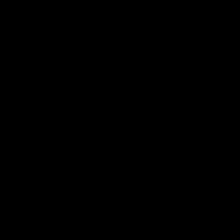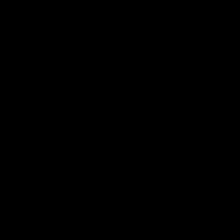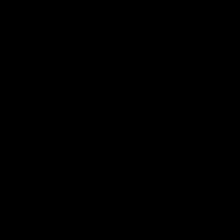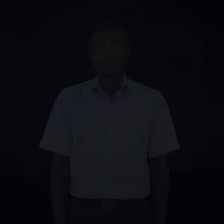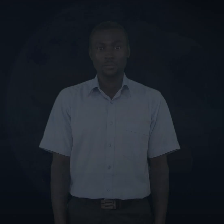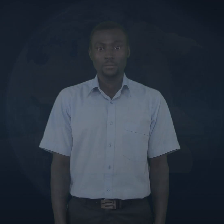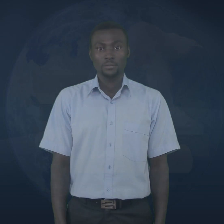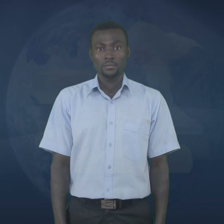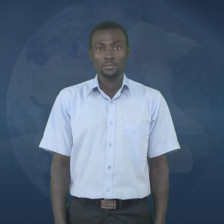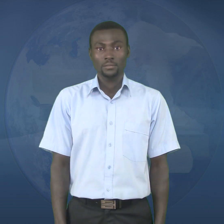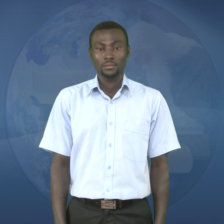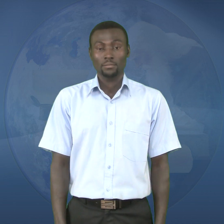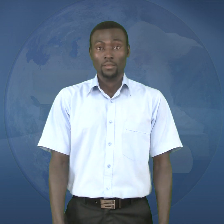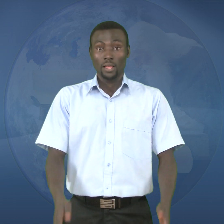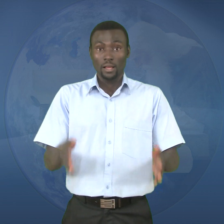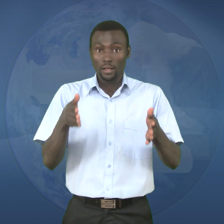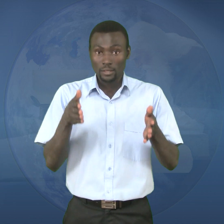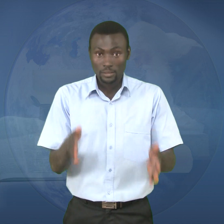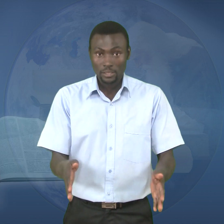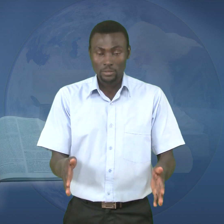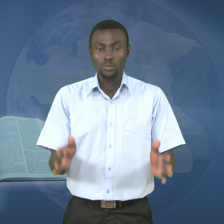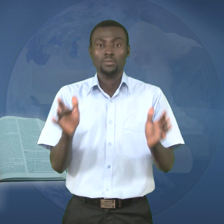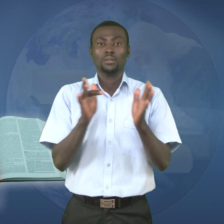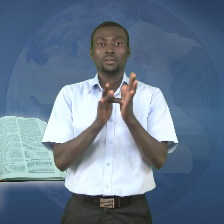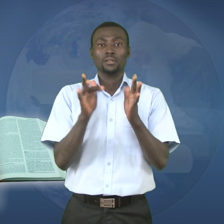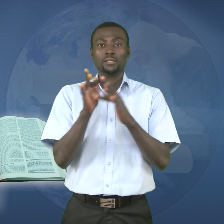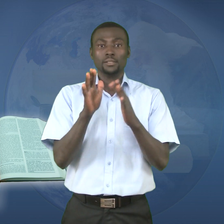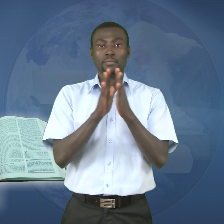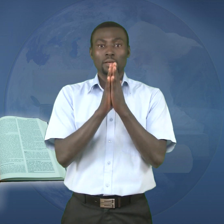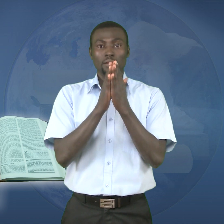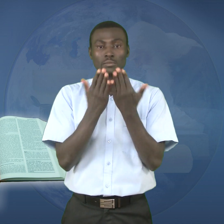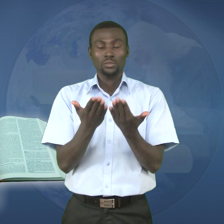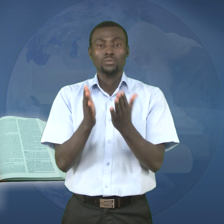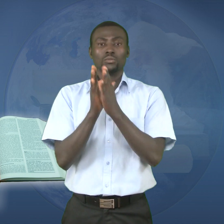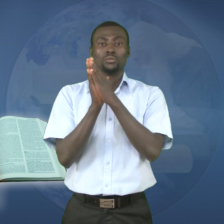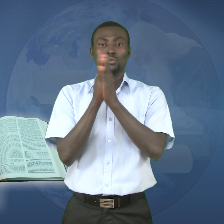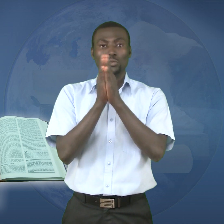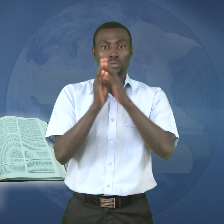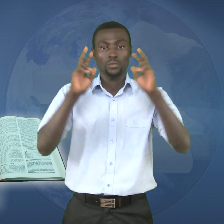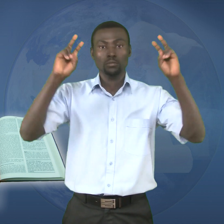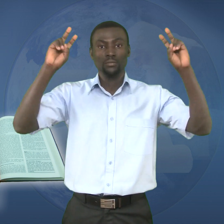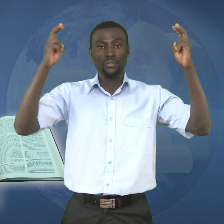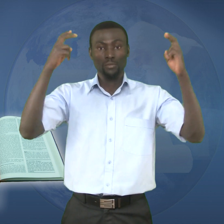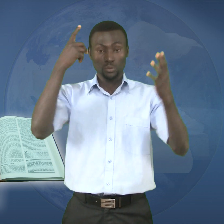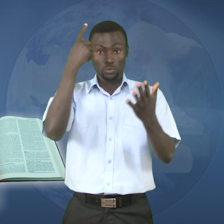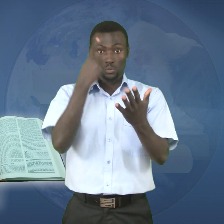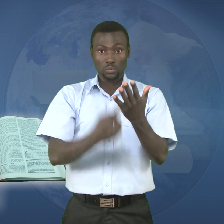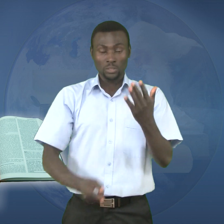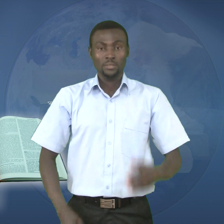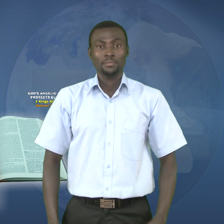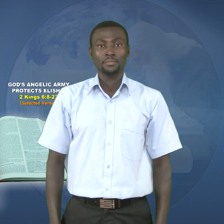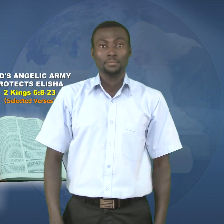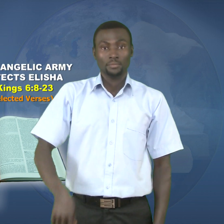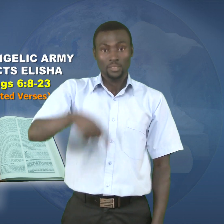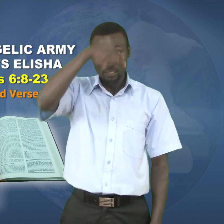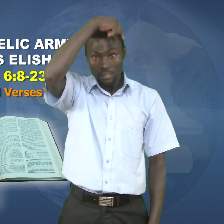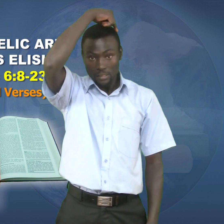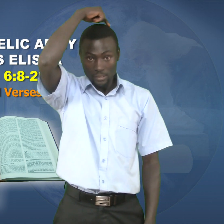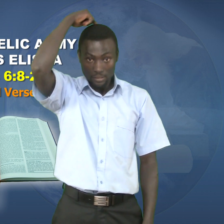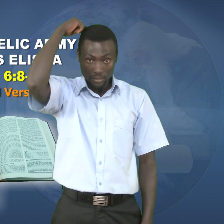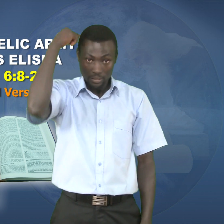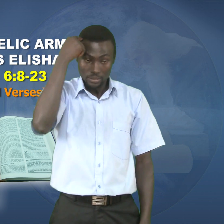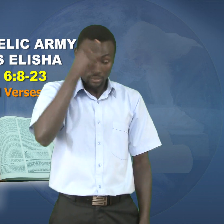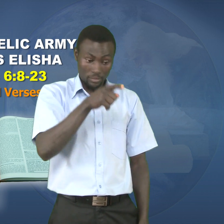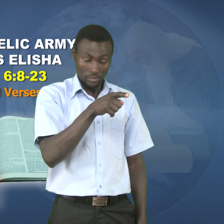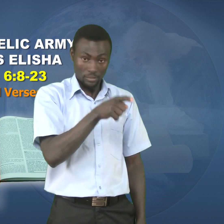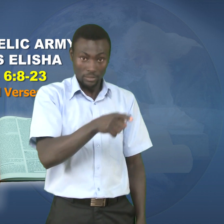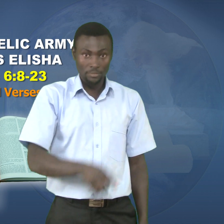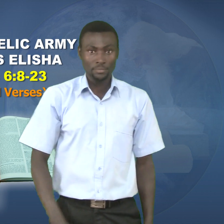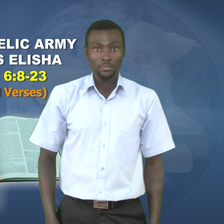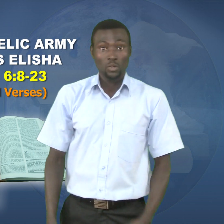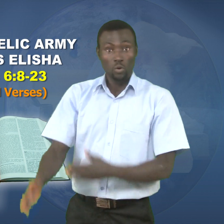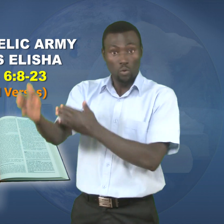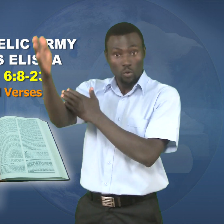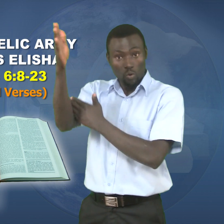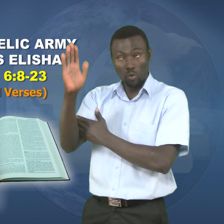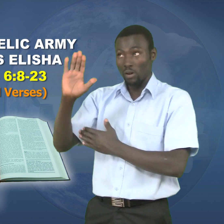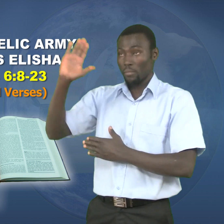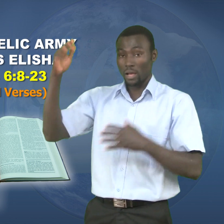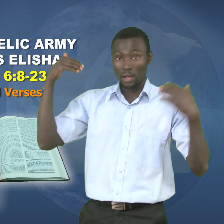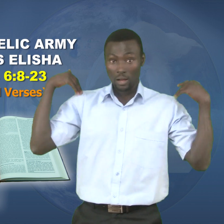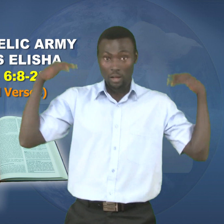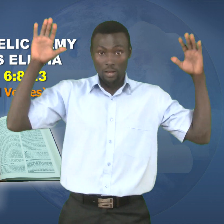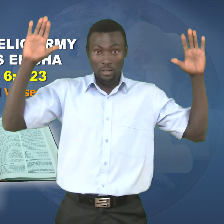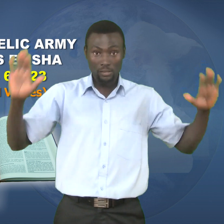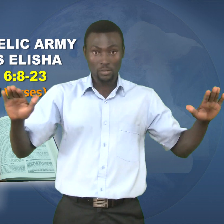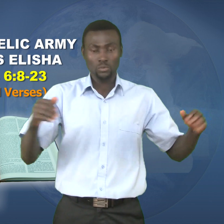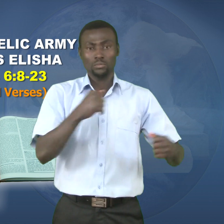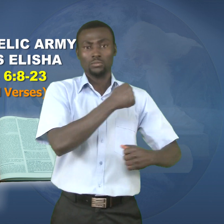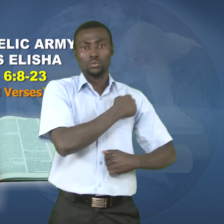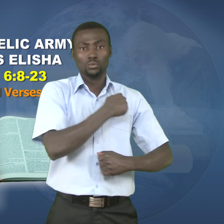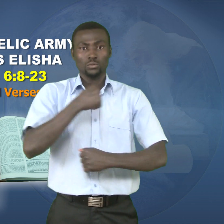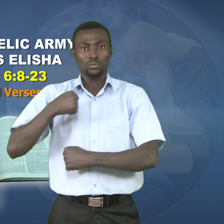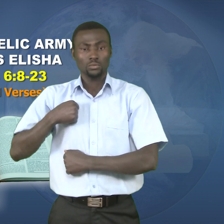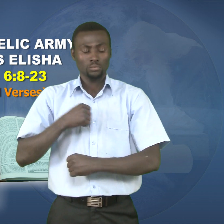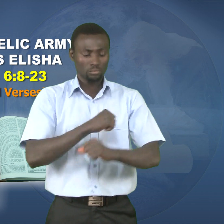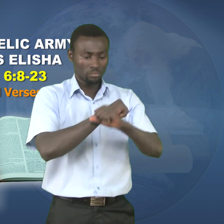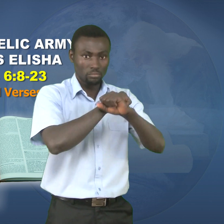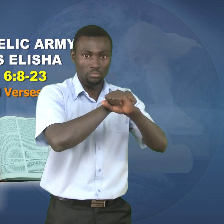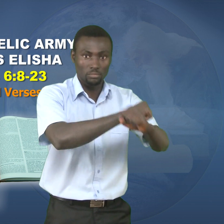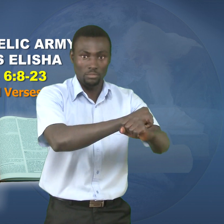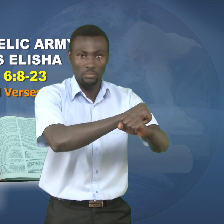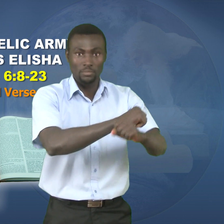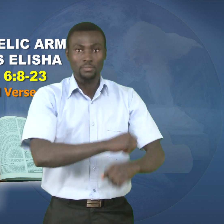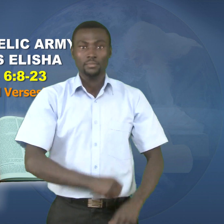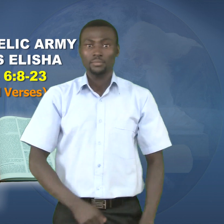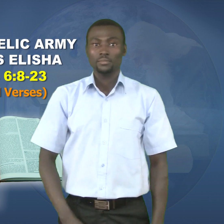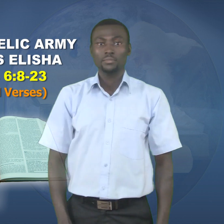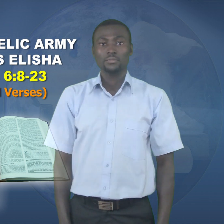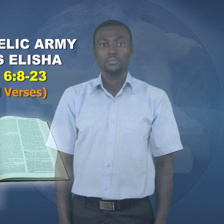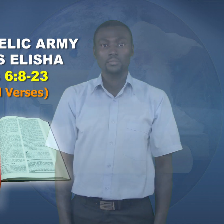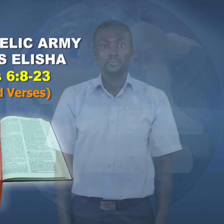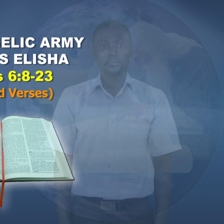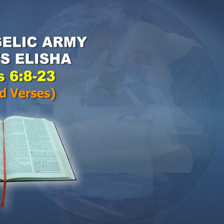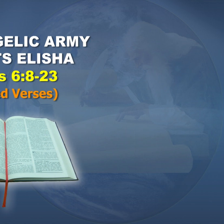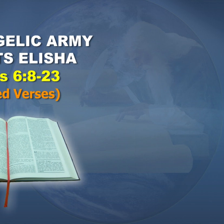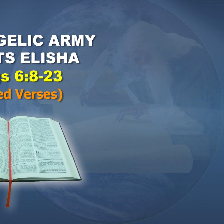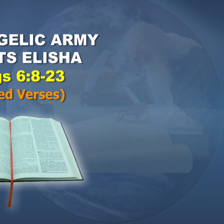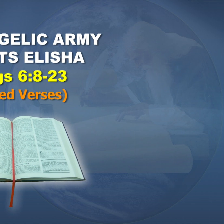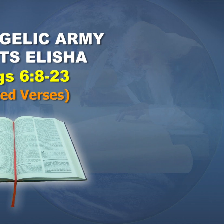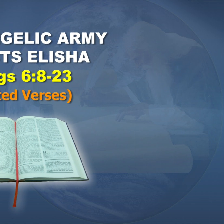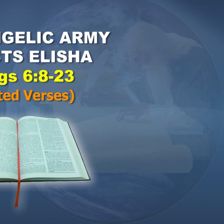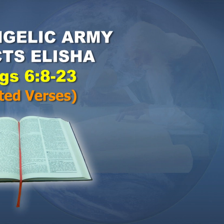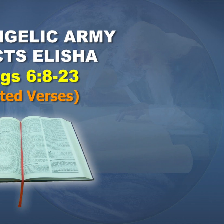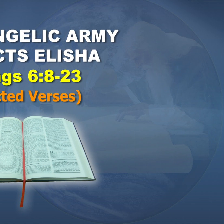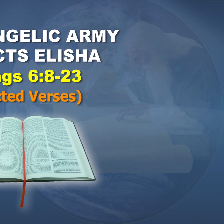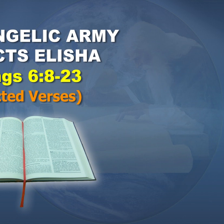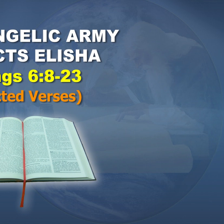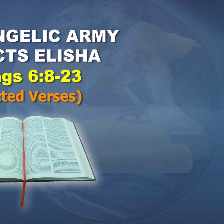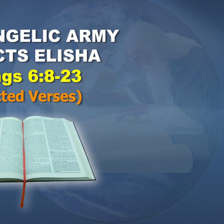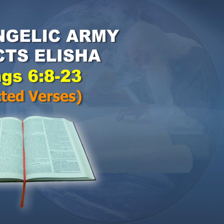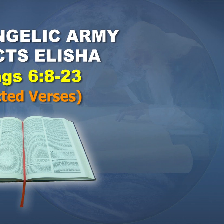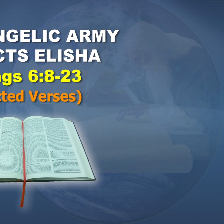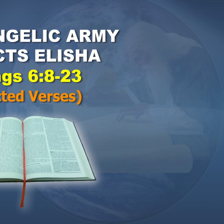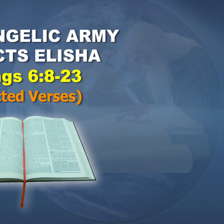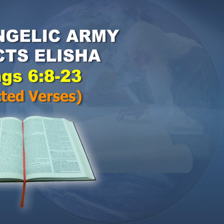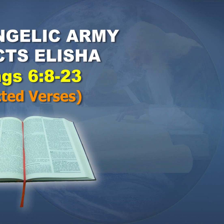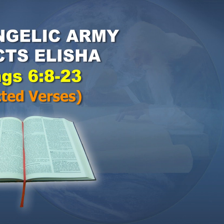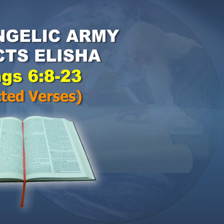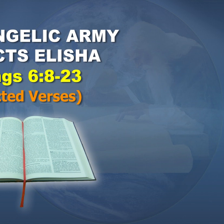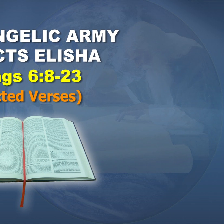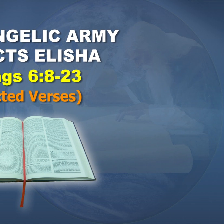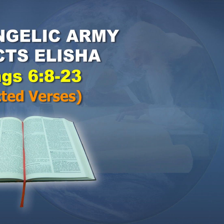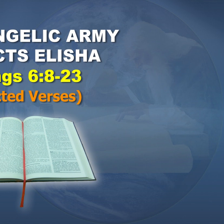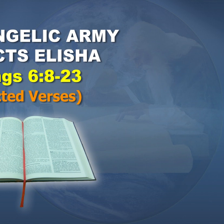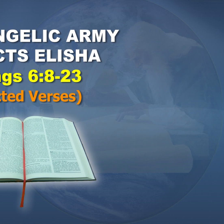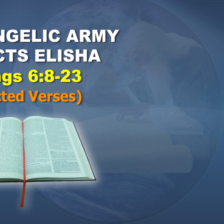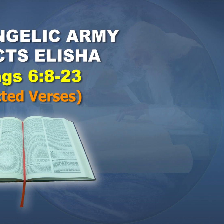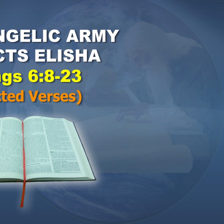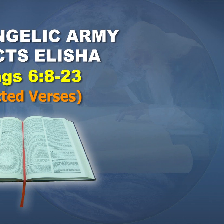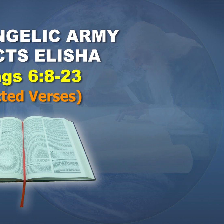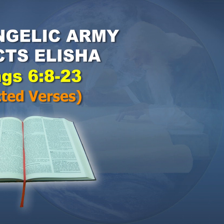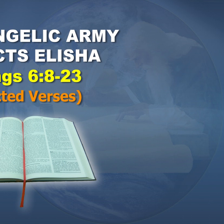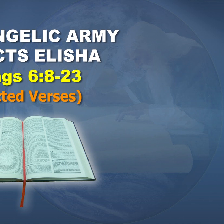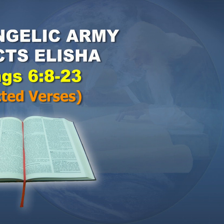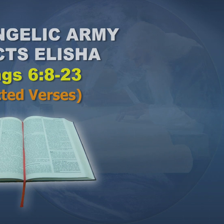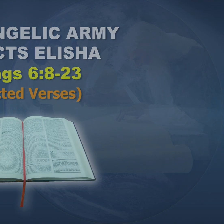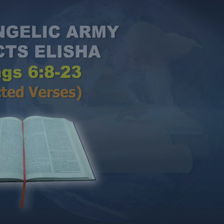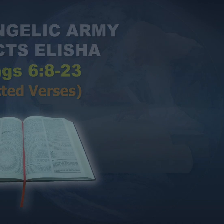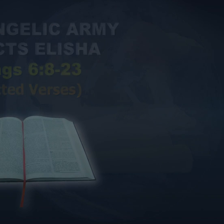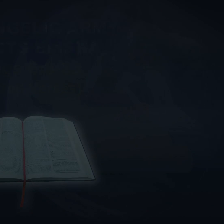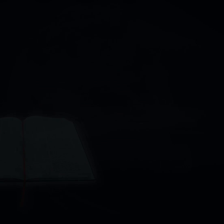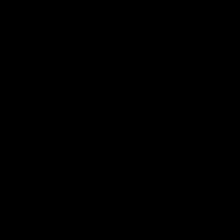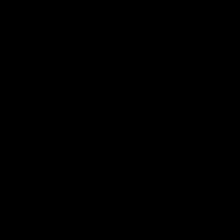God's angelic army protects Elisha